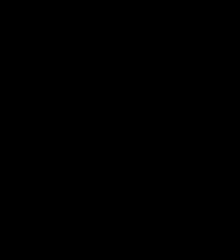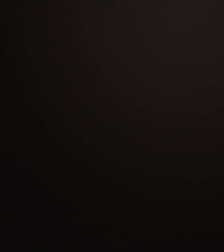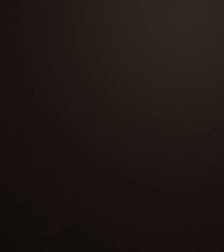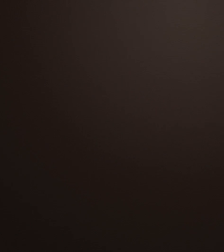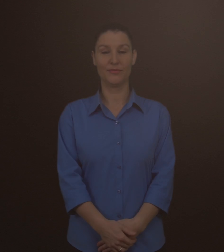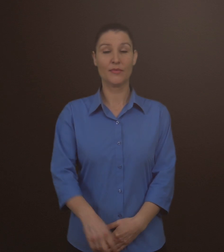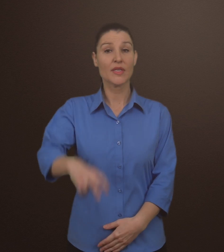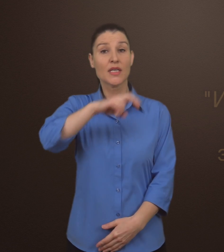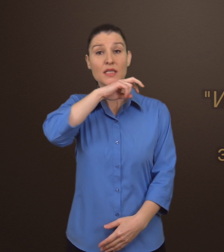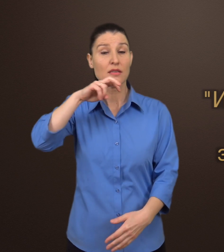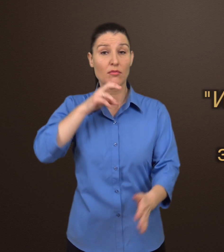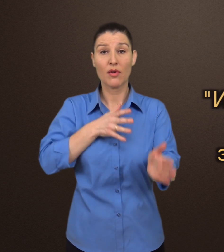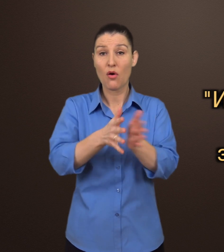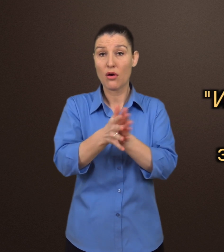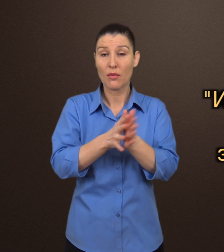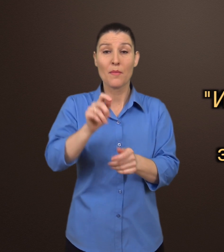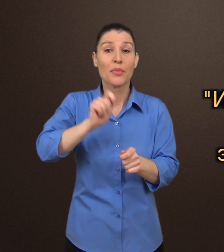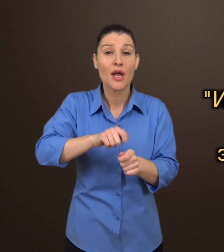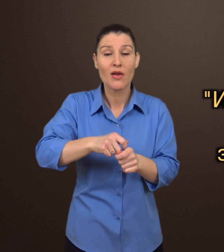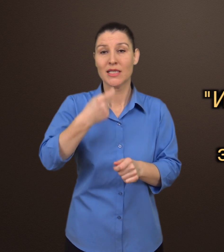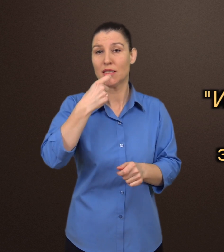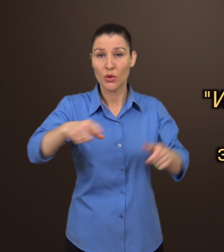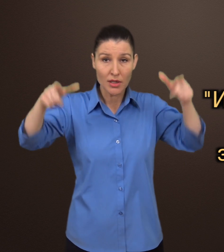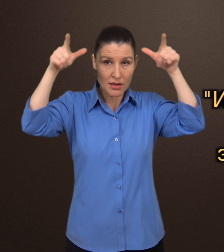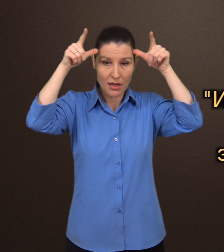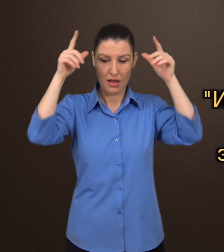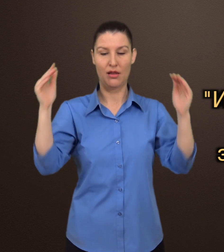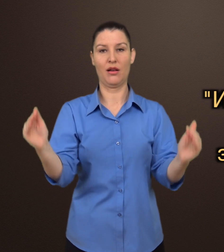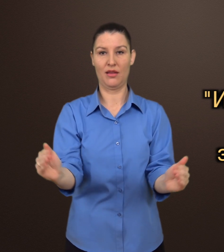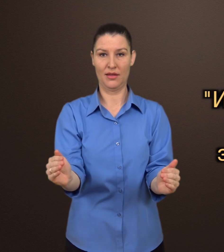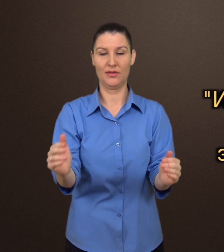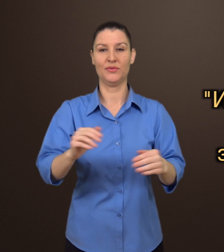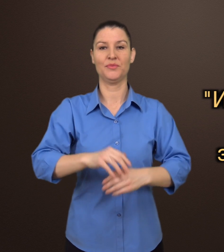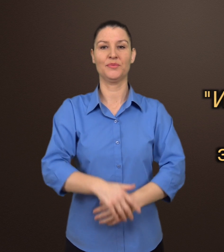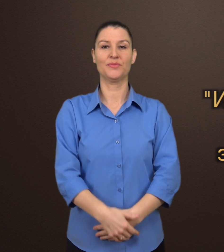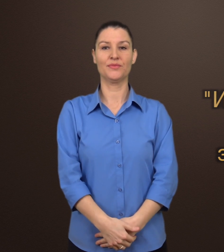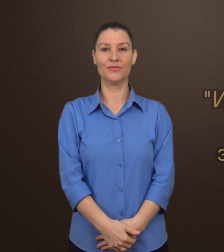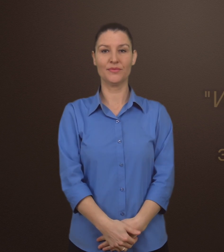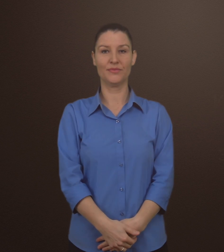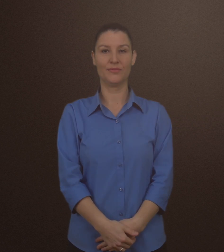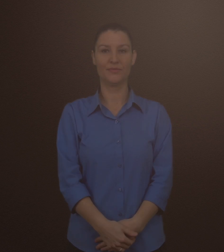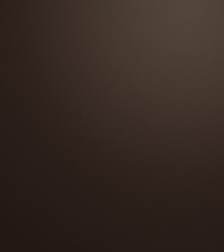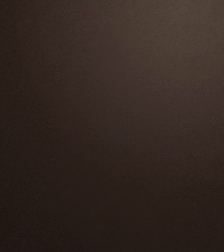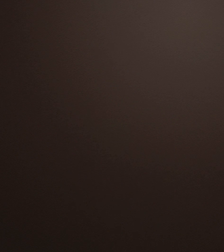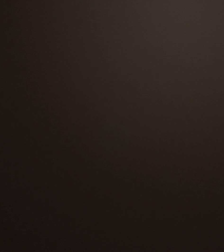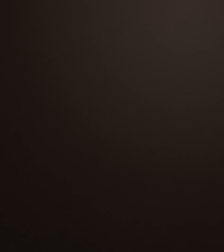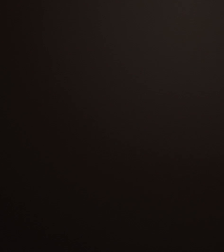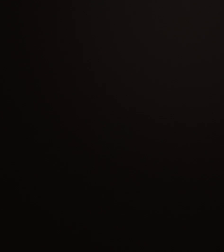Israelites make a golden calf